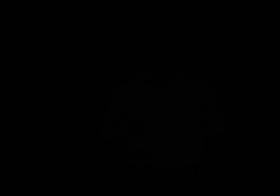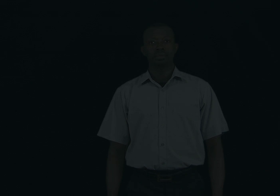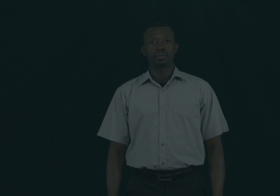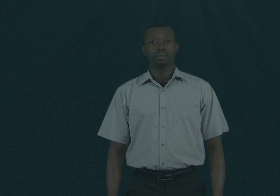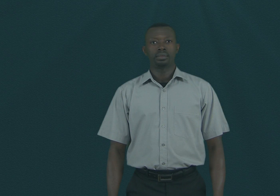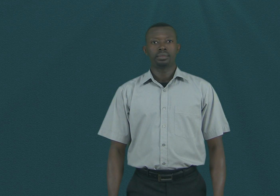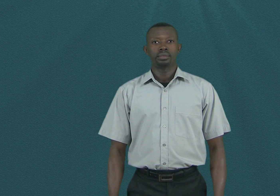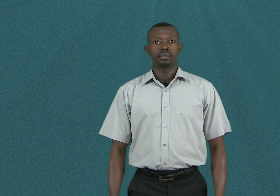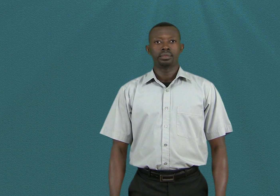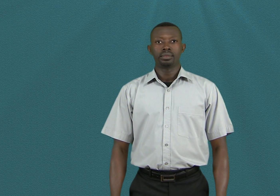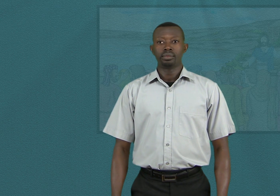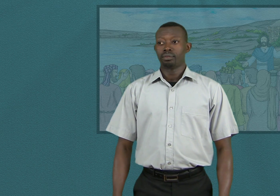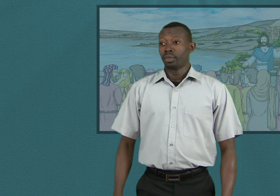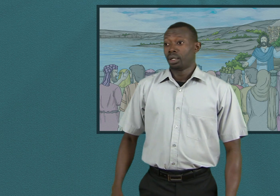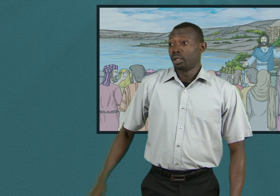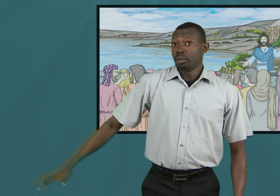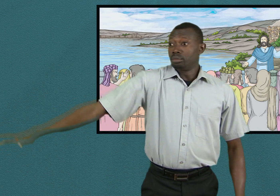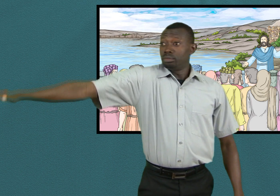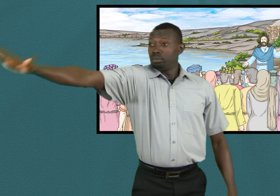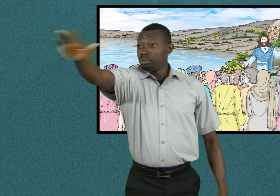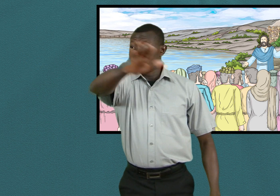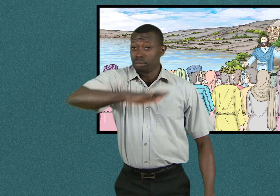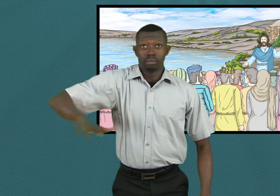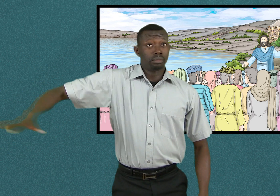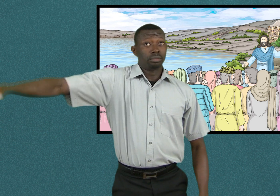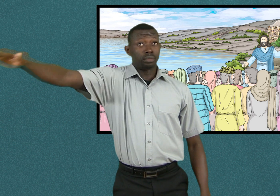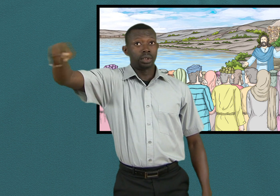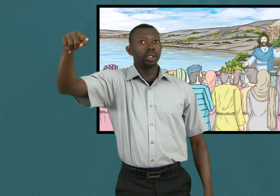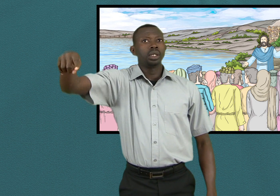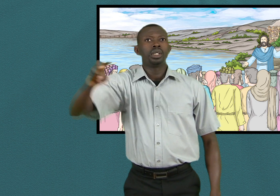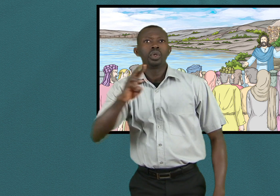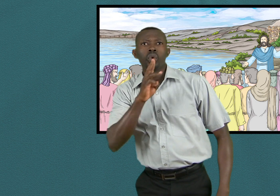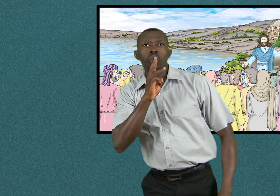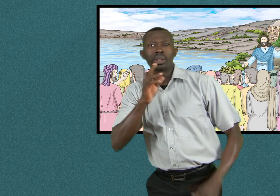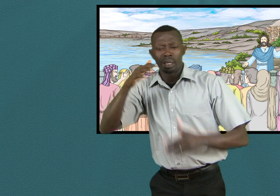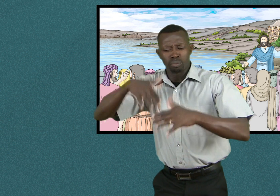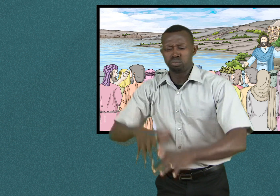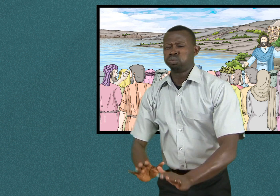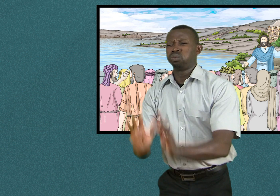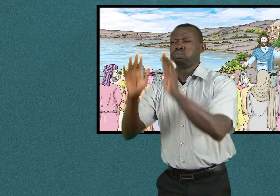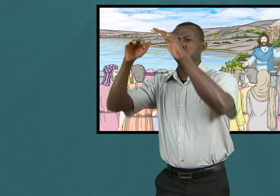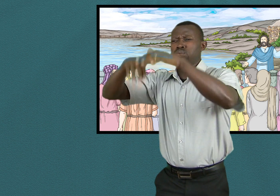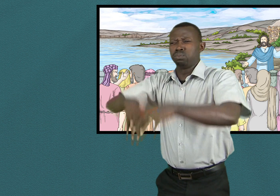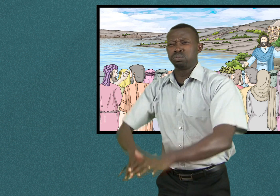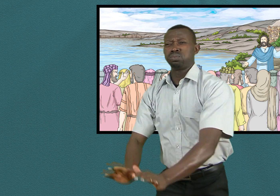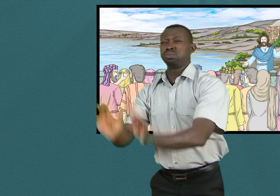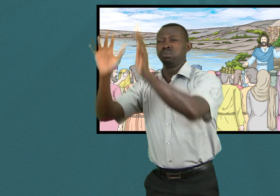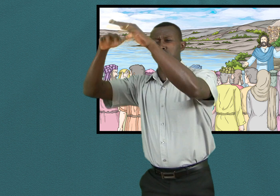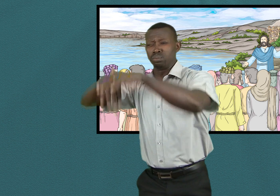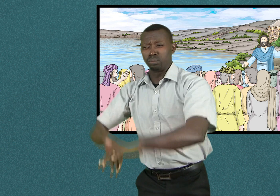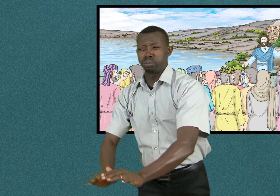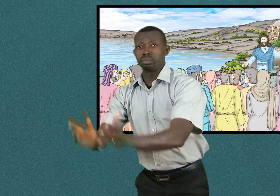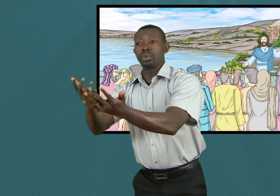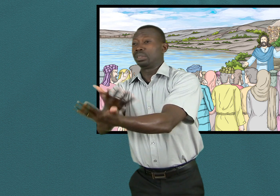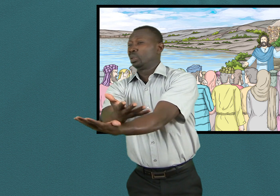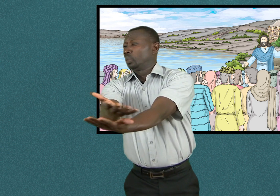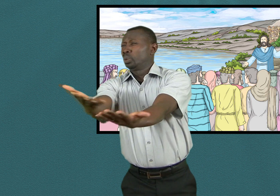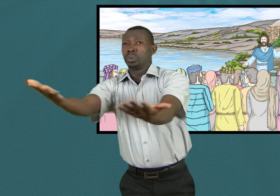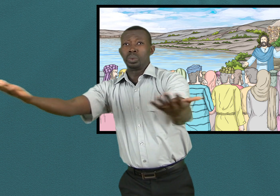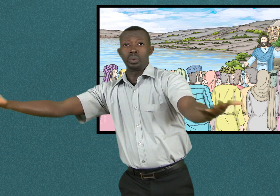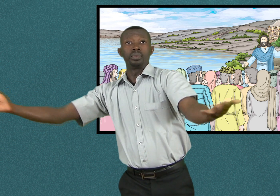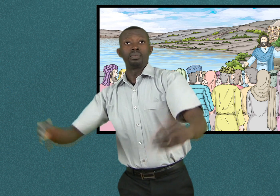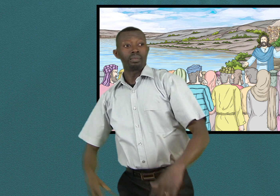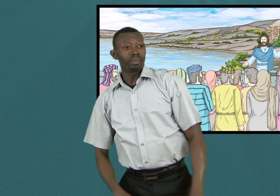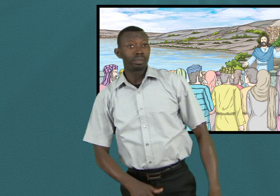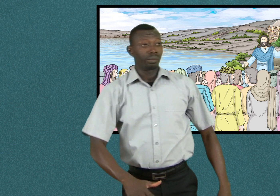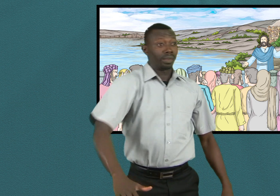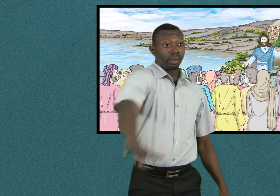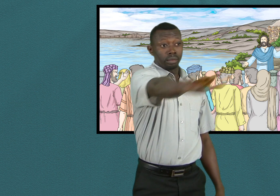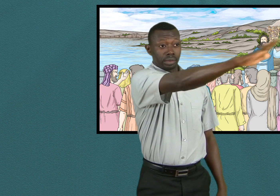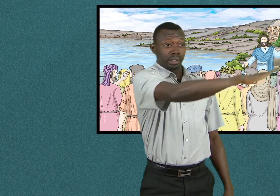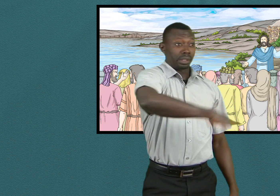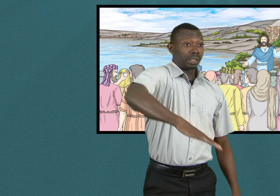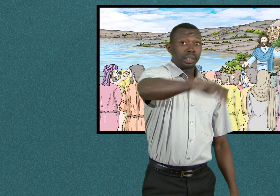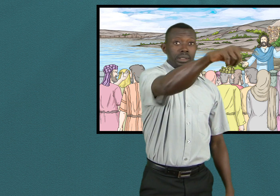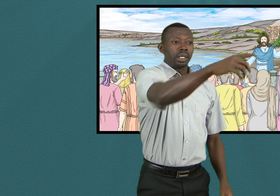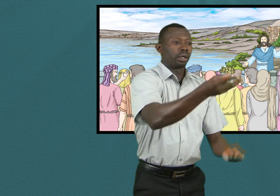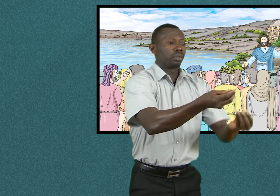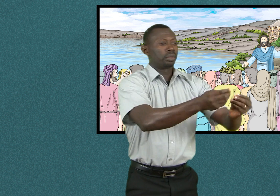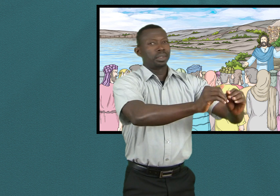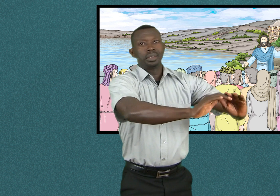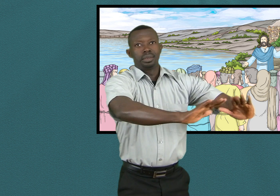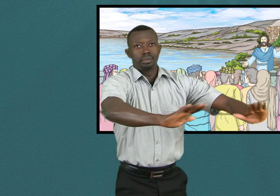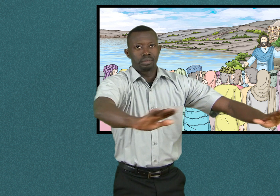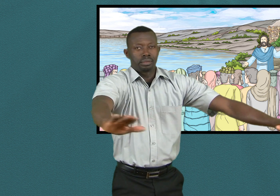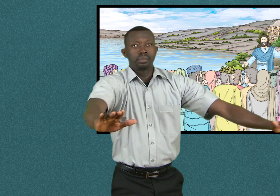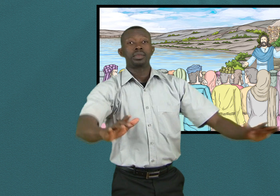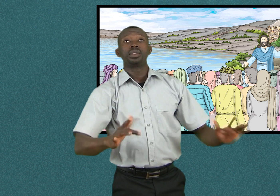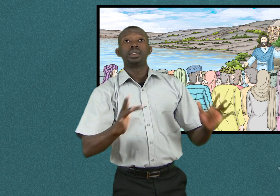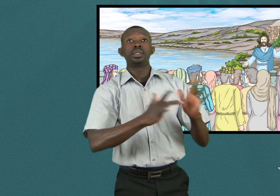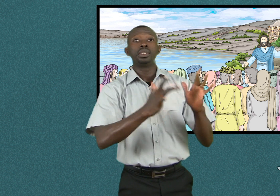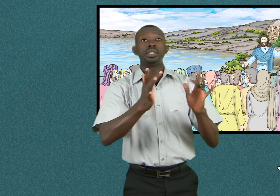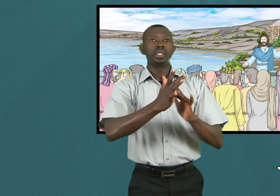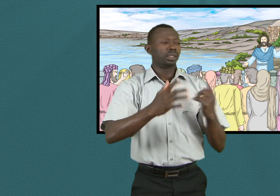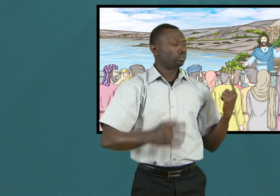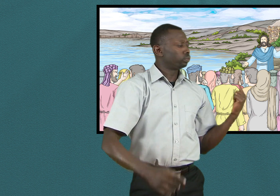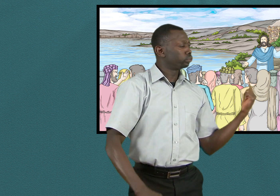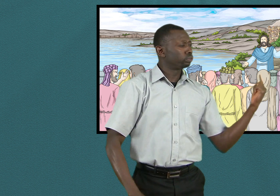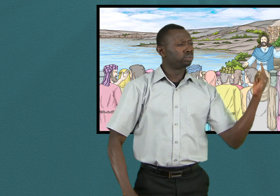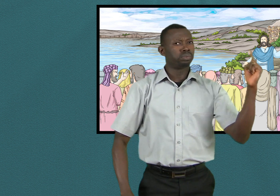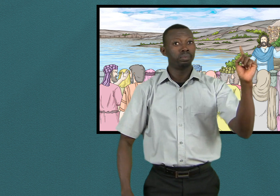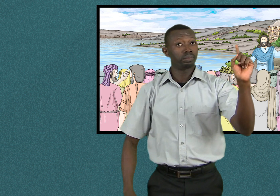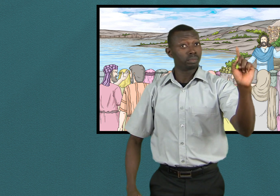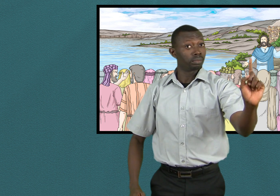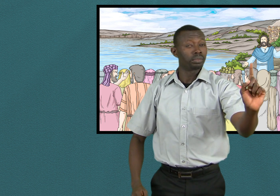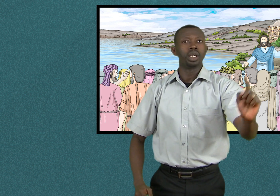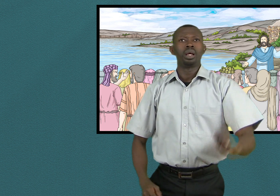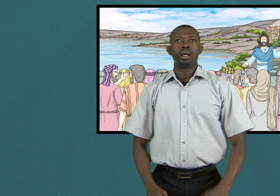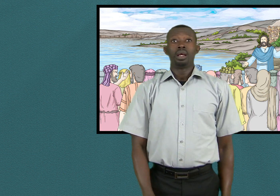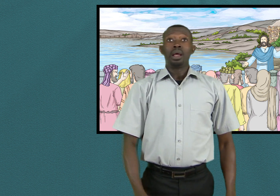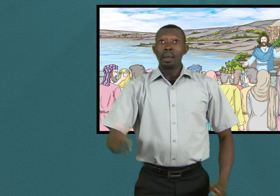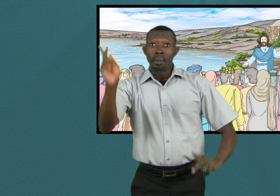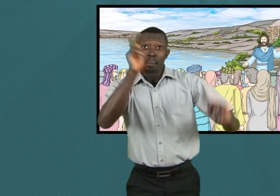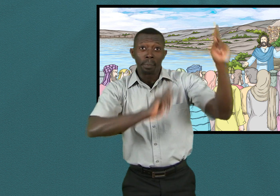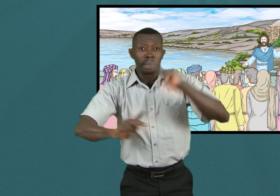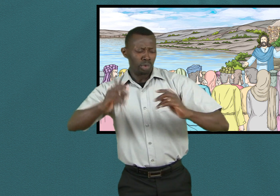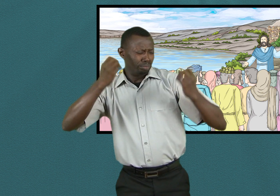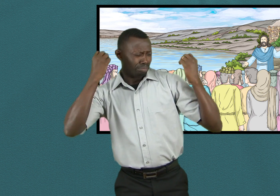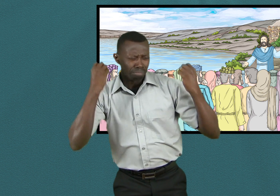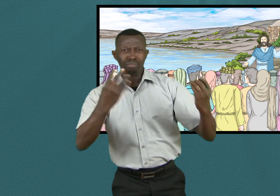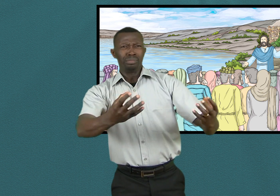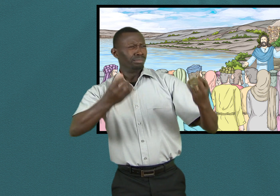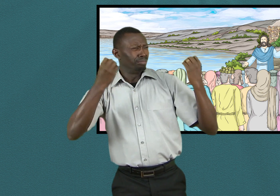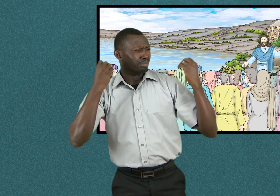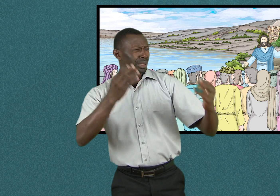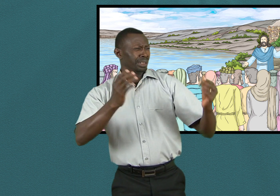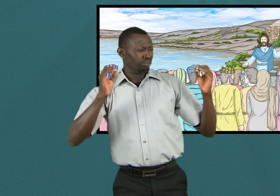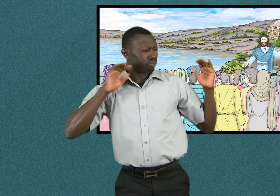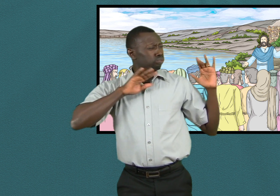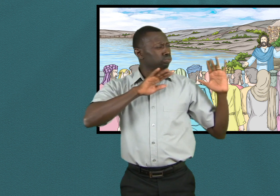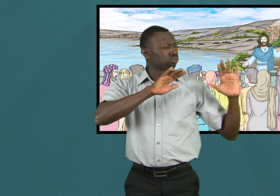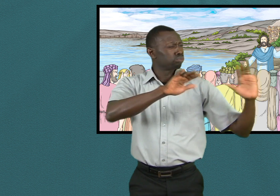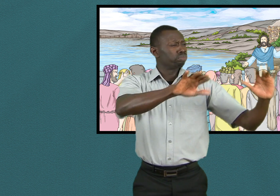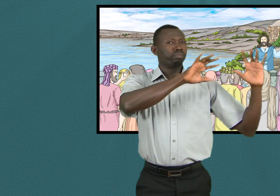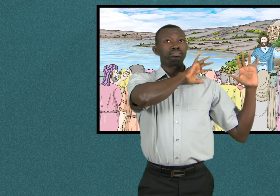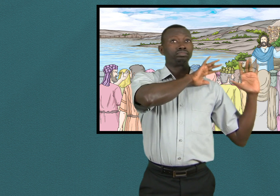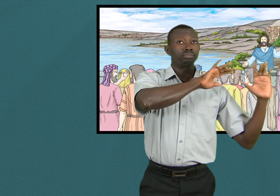Once again Jesus went out beside the sea.